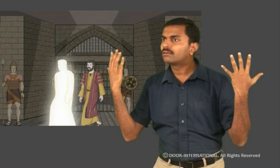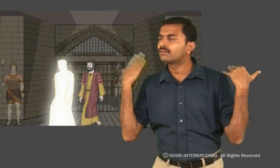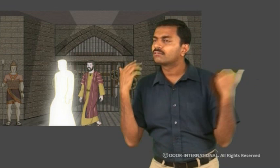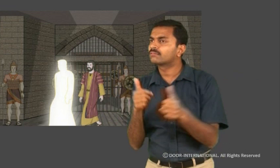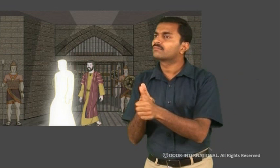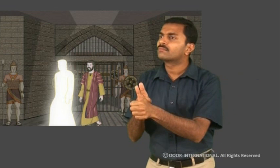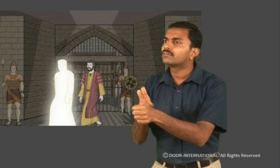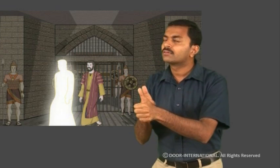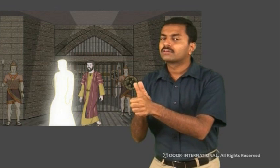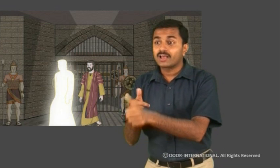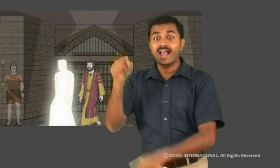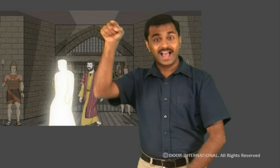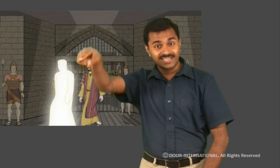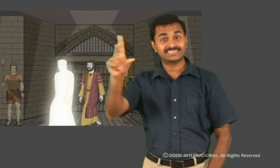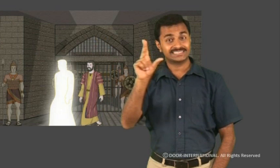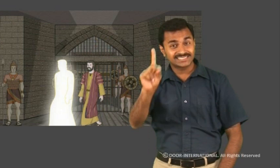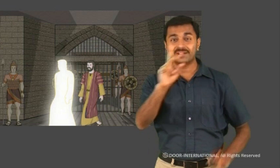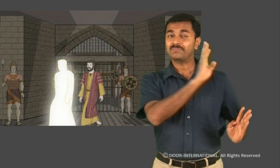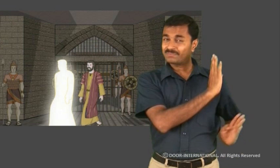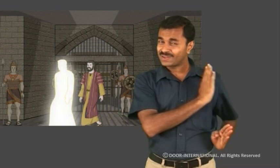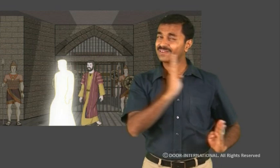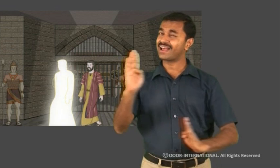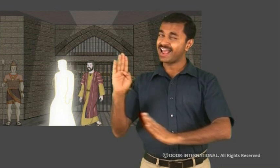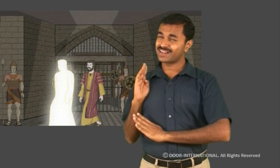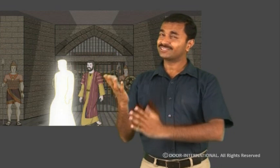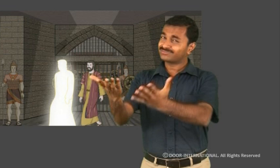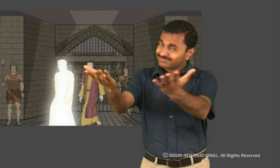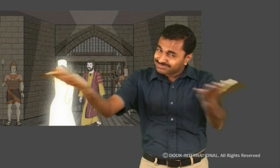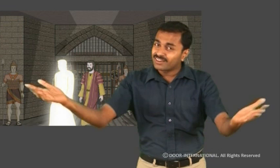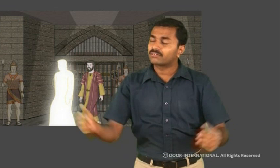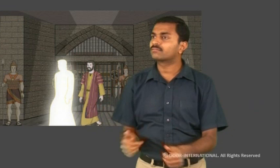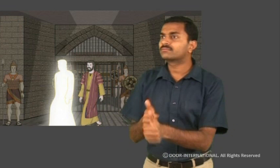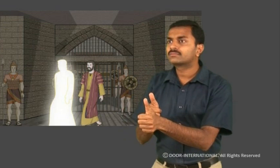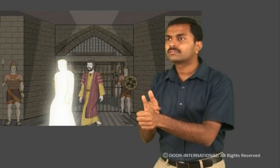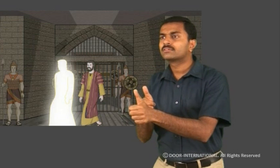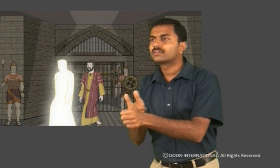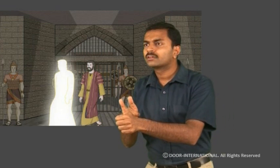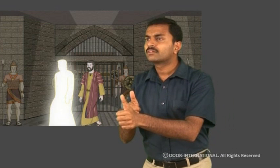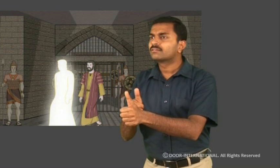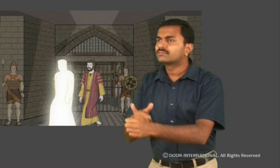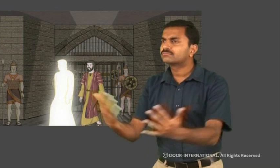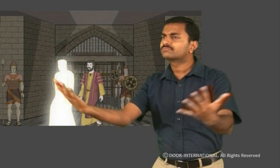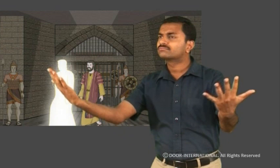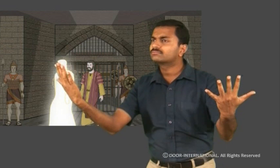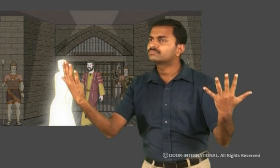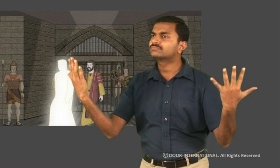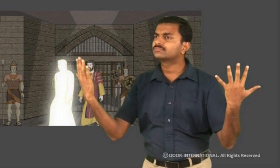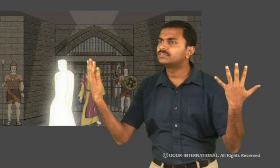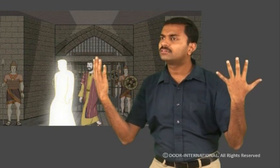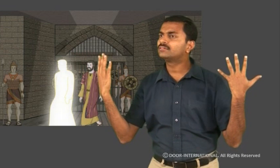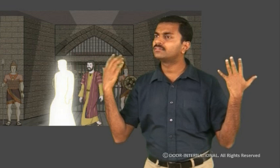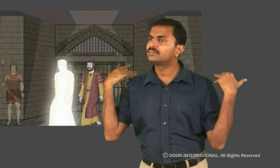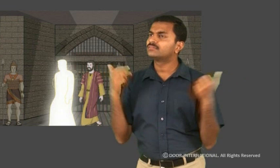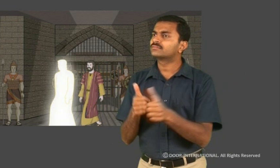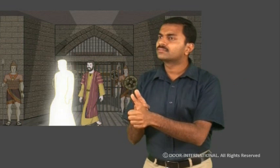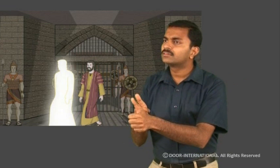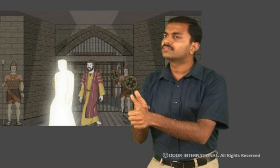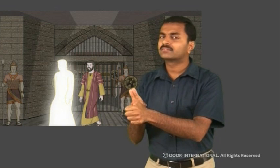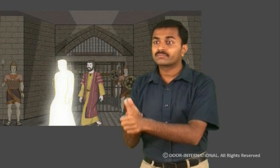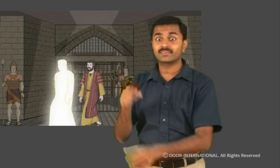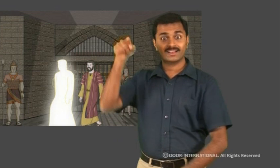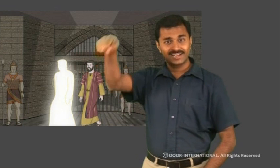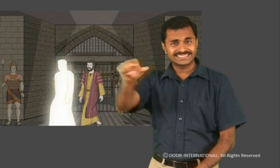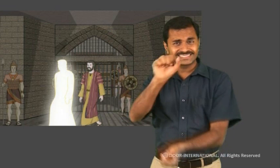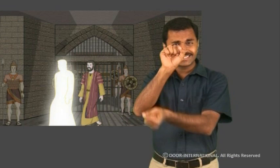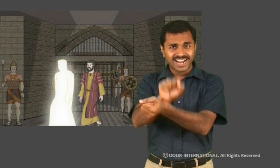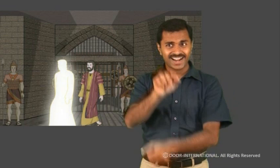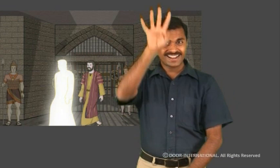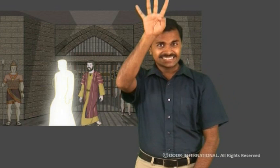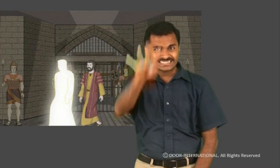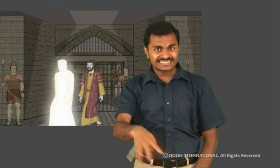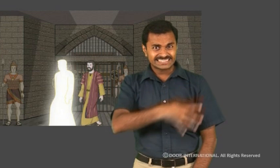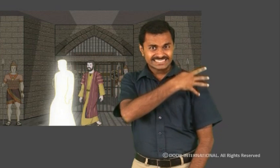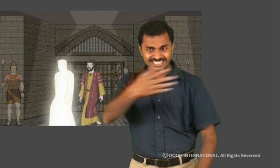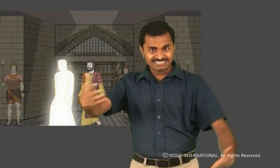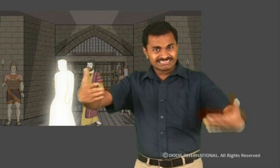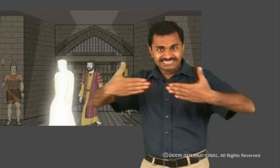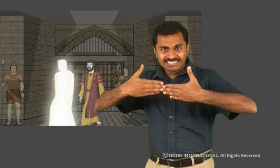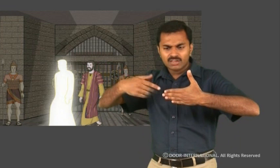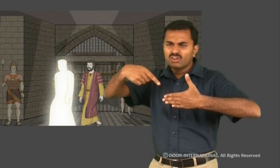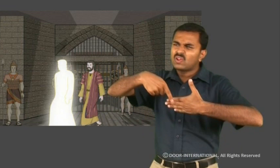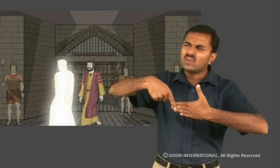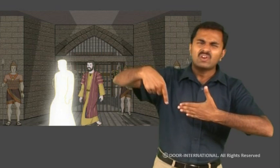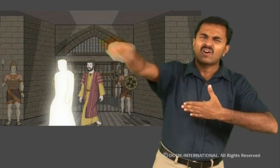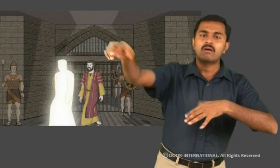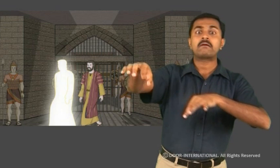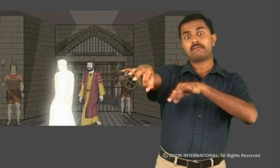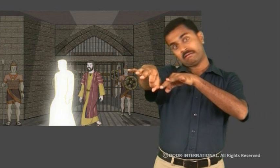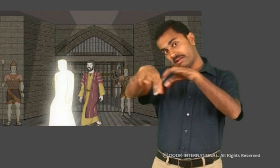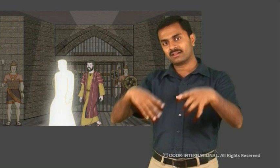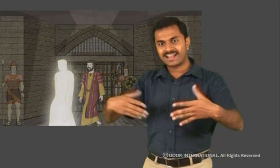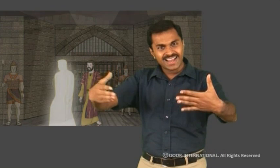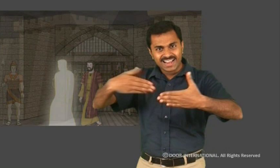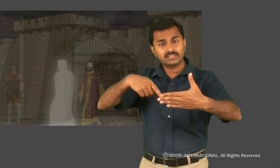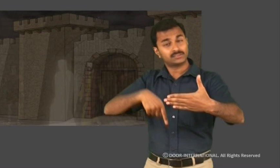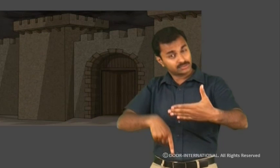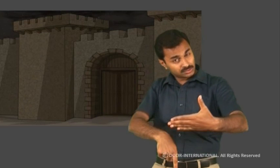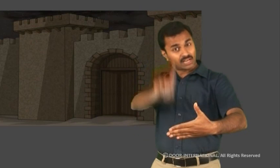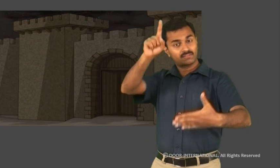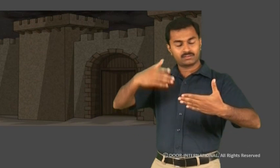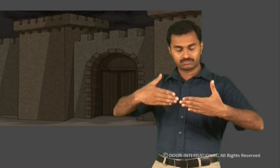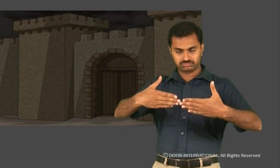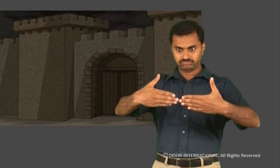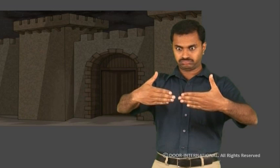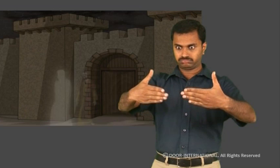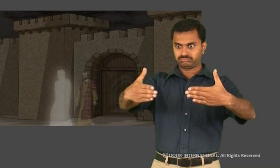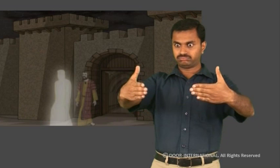He thought he was only seeing a vision.